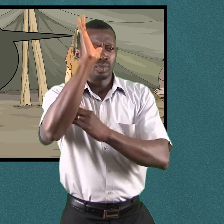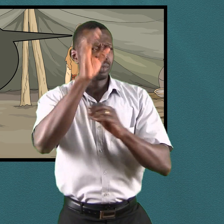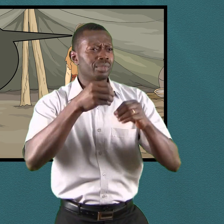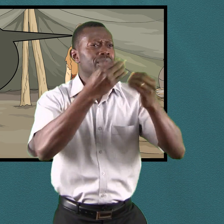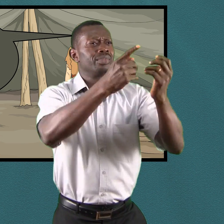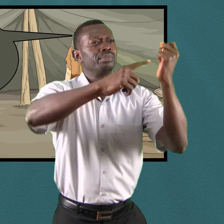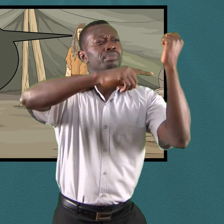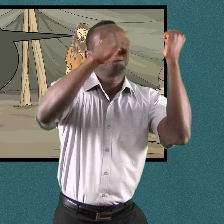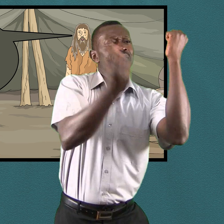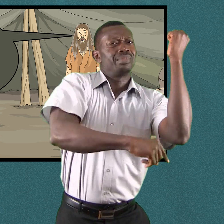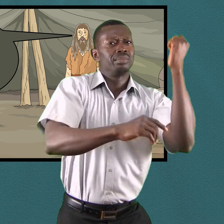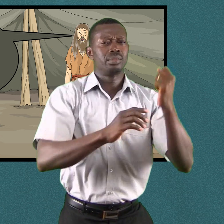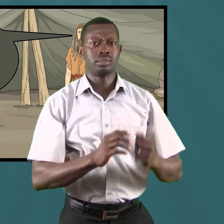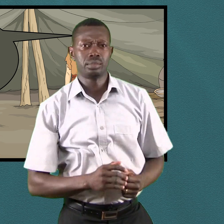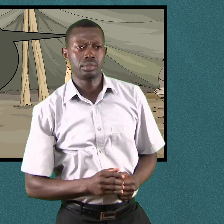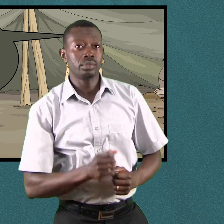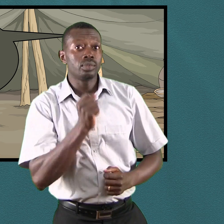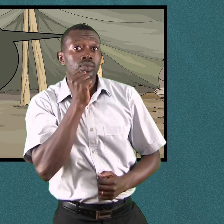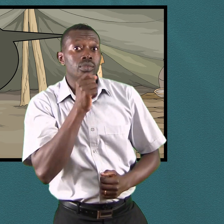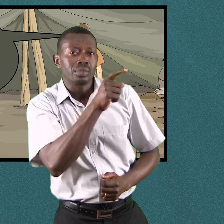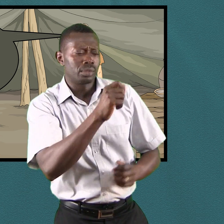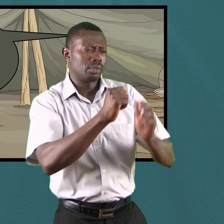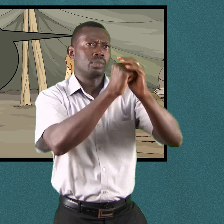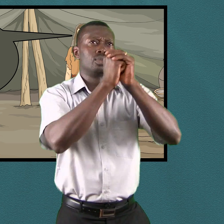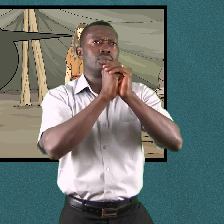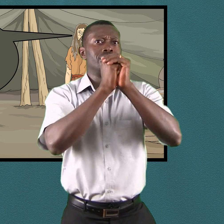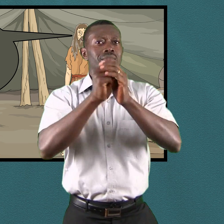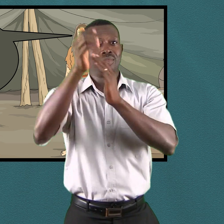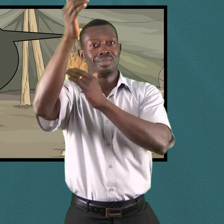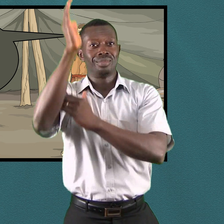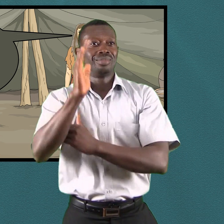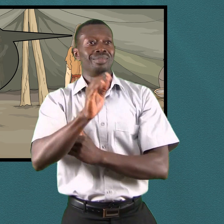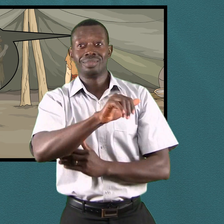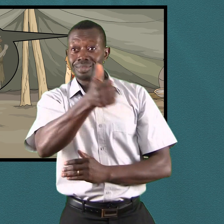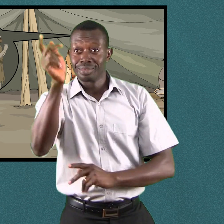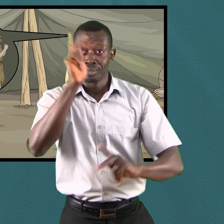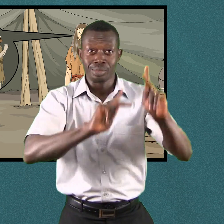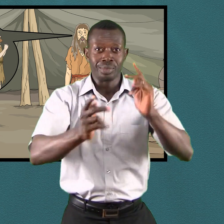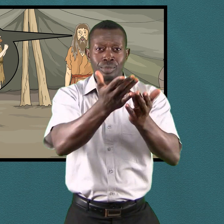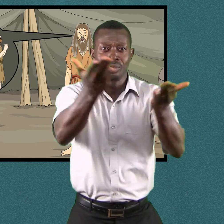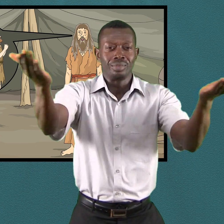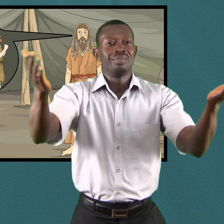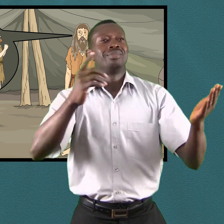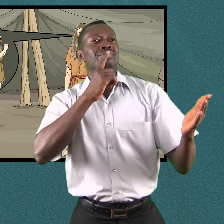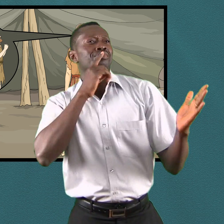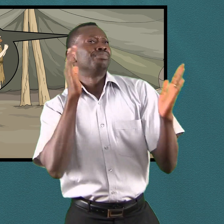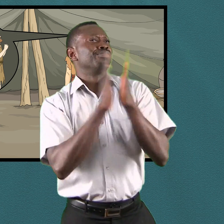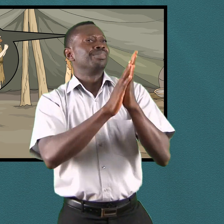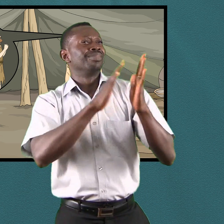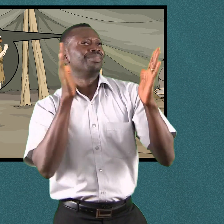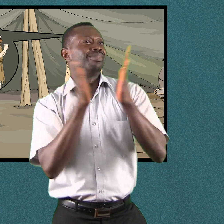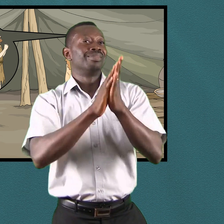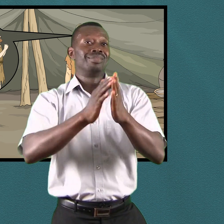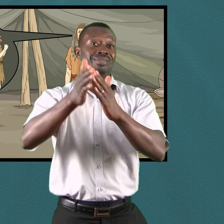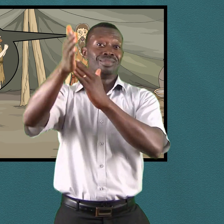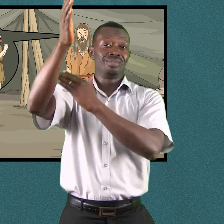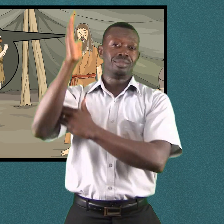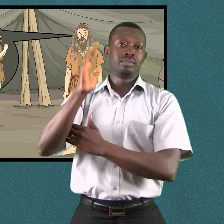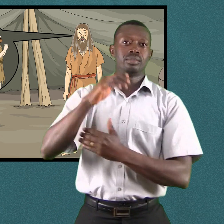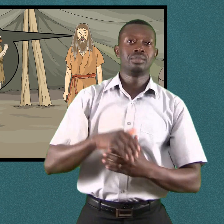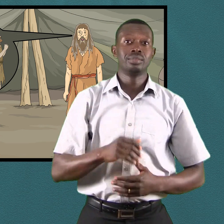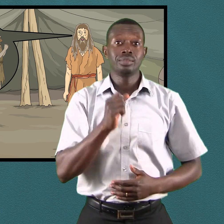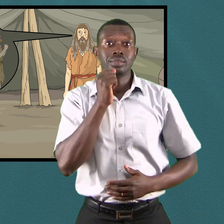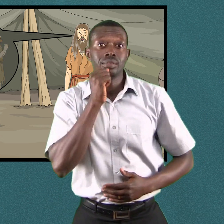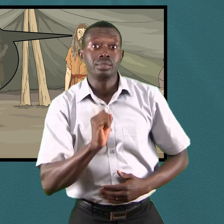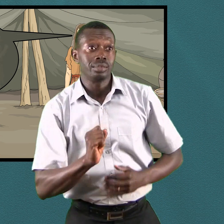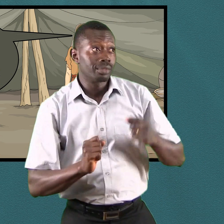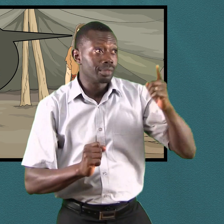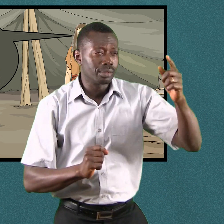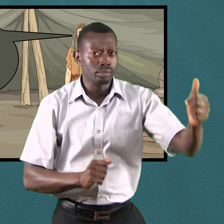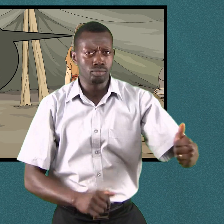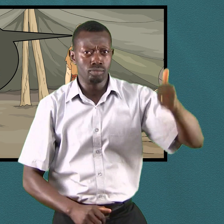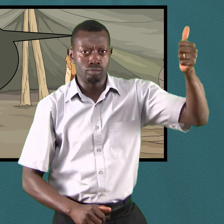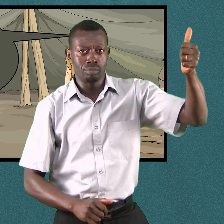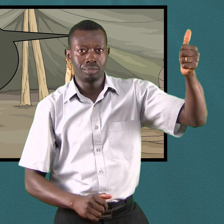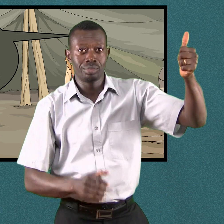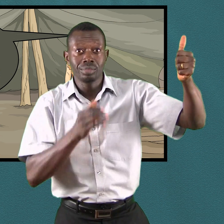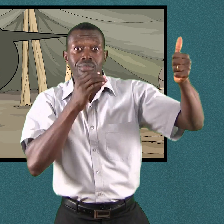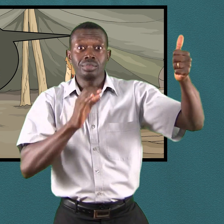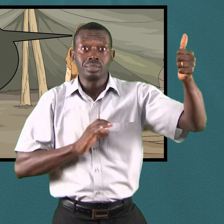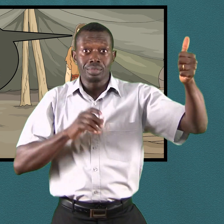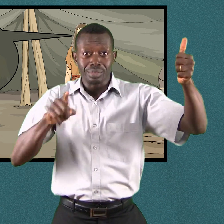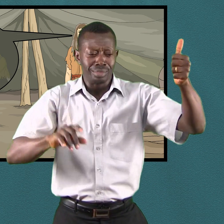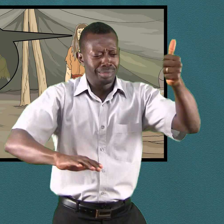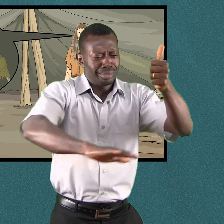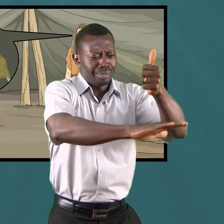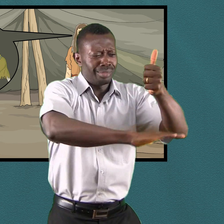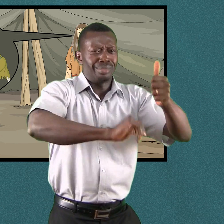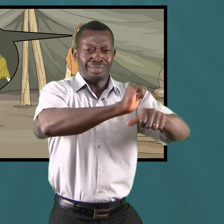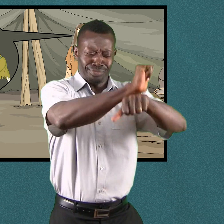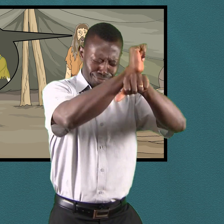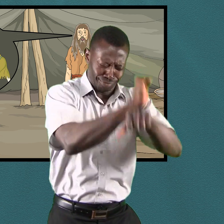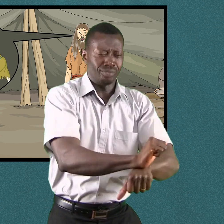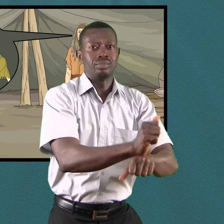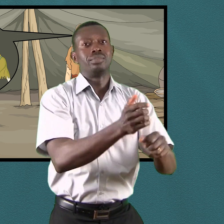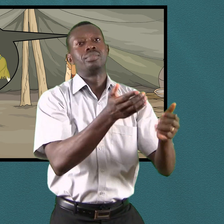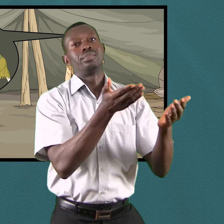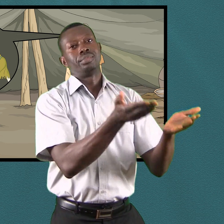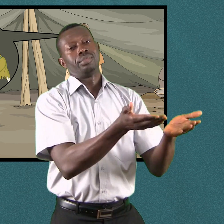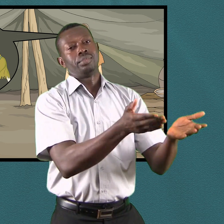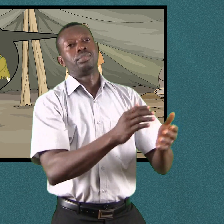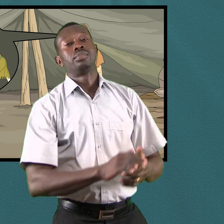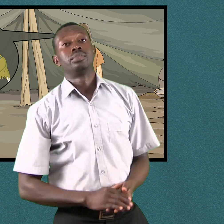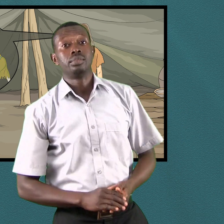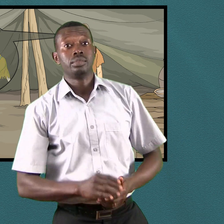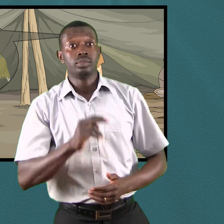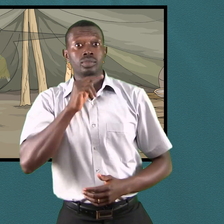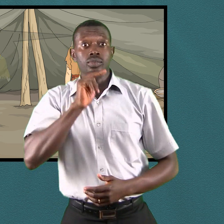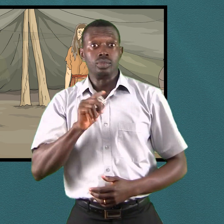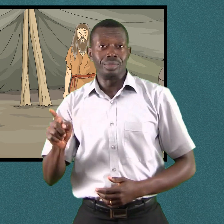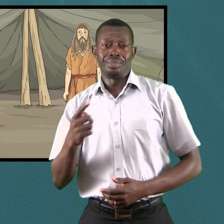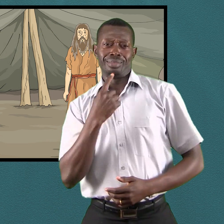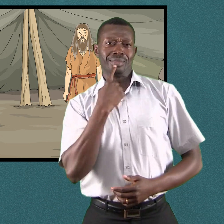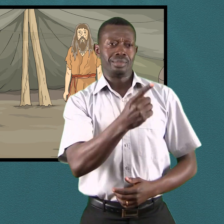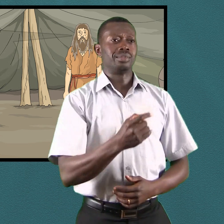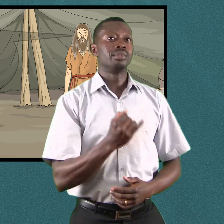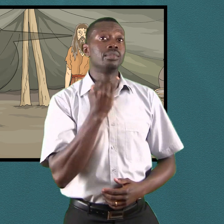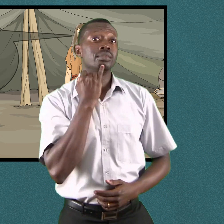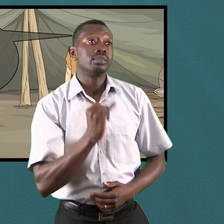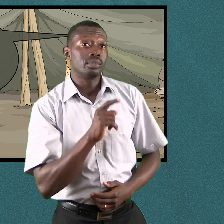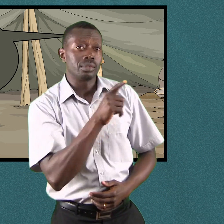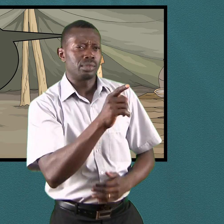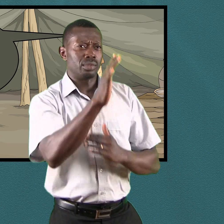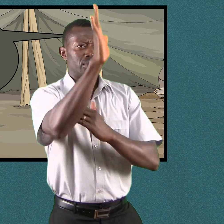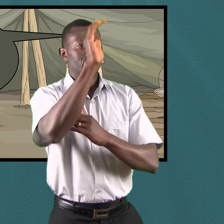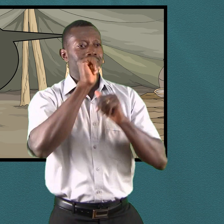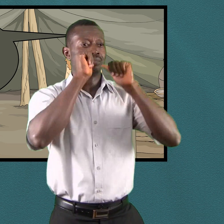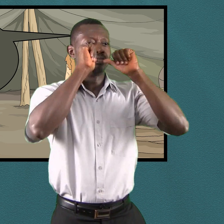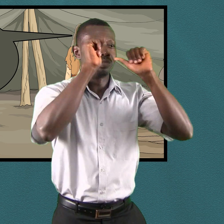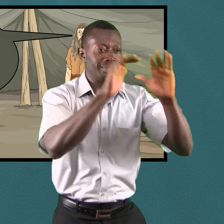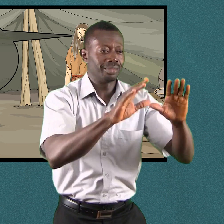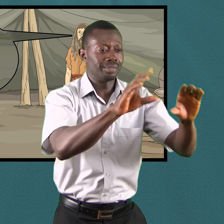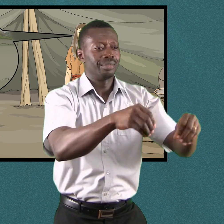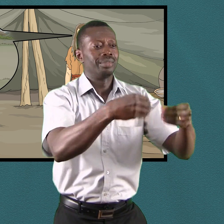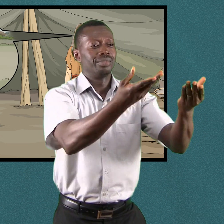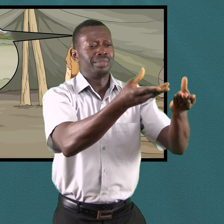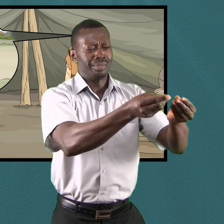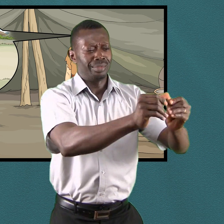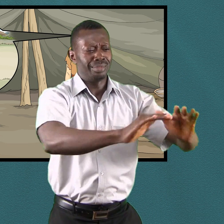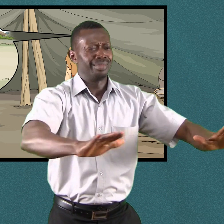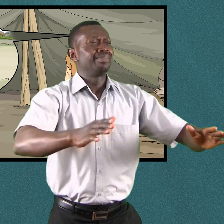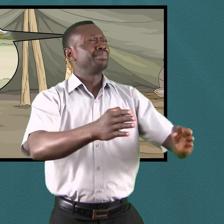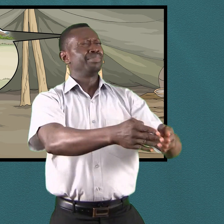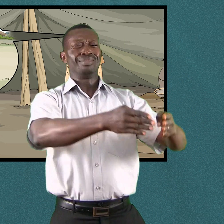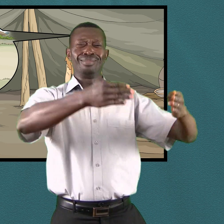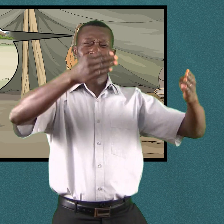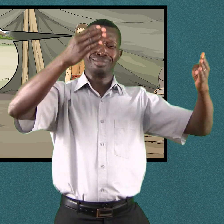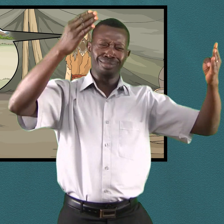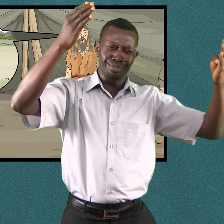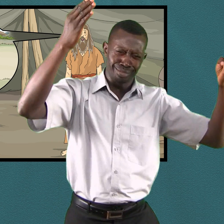A servant of servants shall he be to his brothers.” He also declared: “Blessed be the LORD, the God of Shem! May Canaan be the servant of Shem.